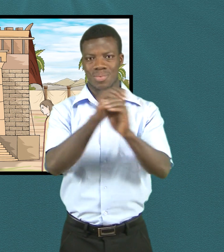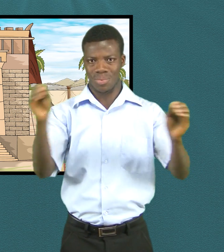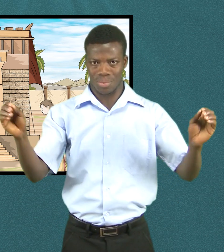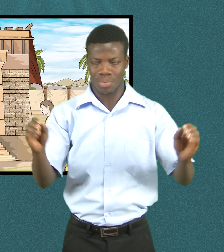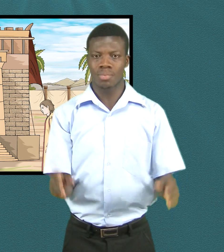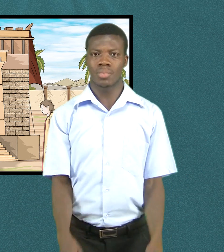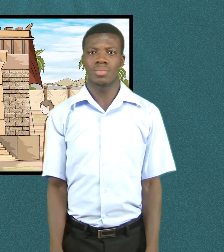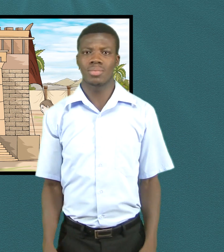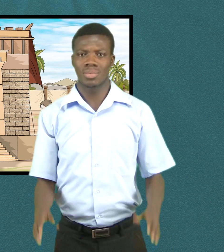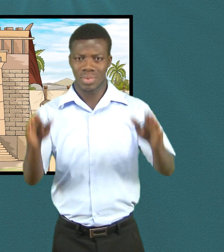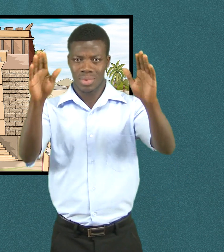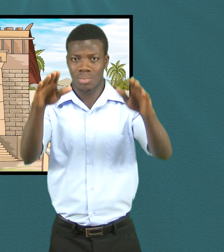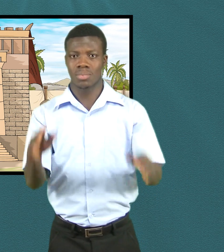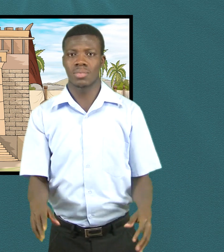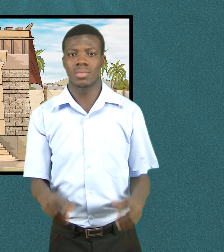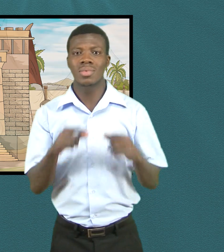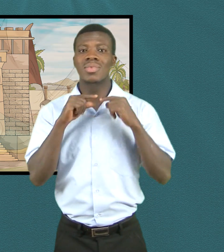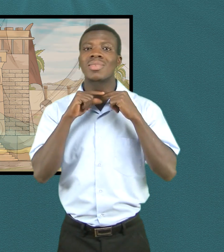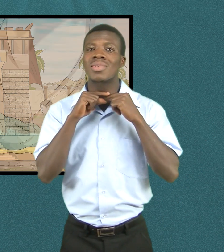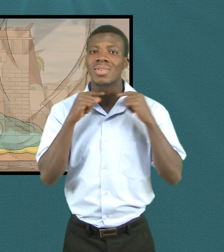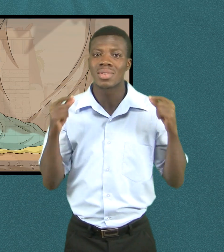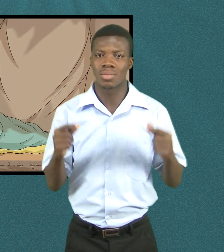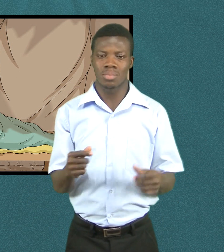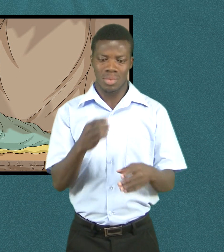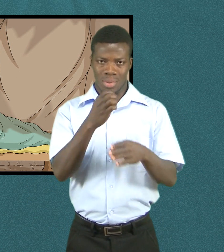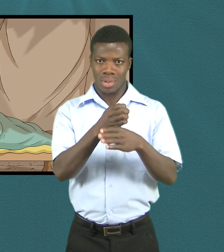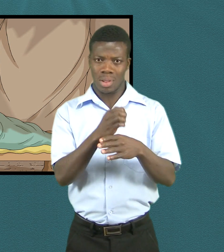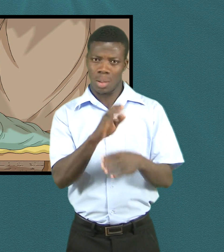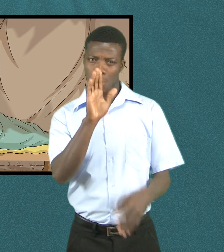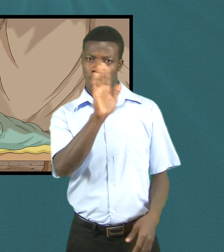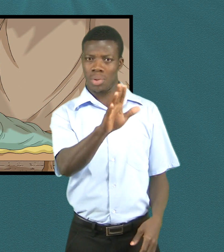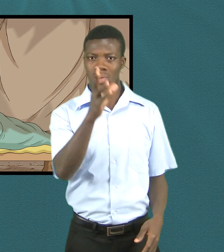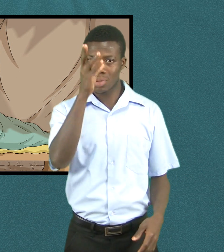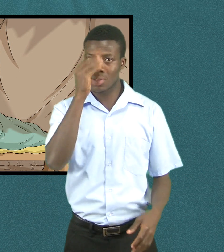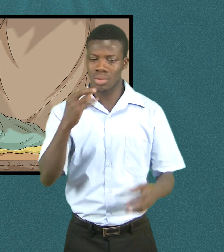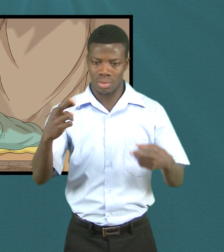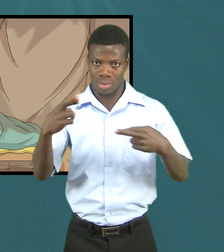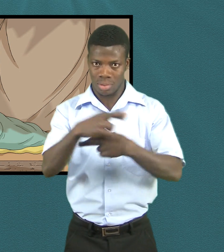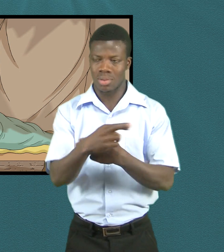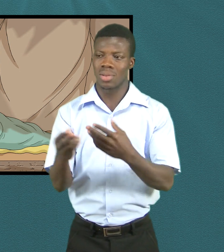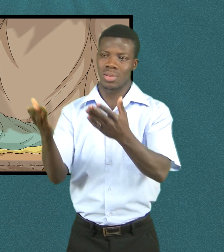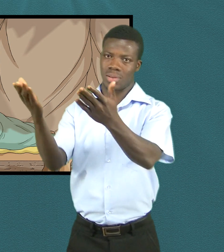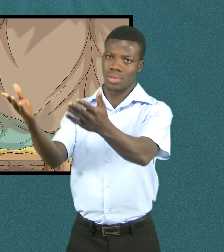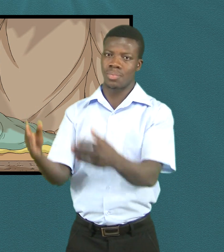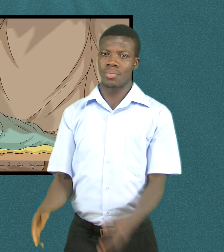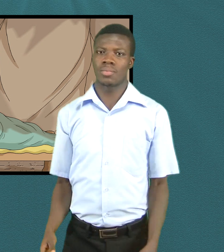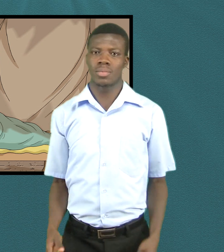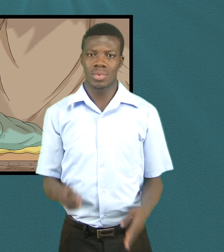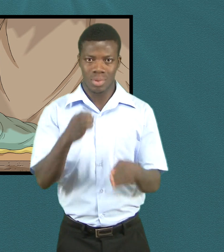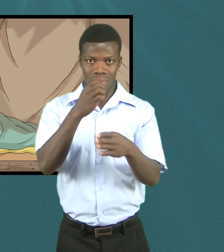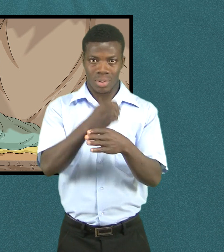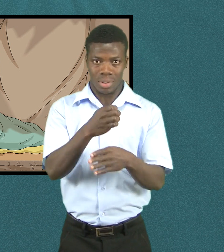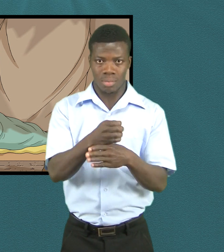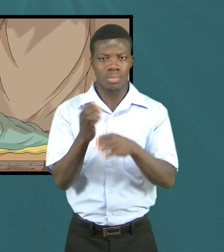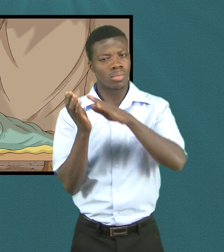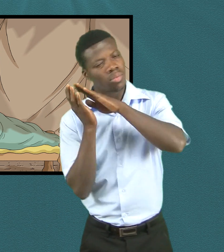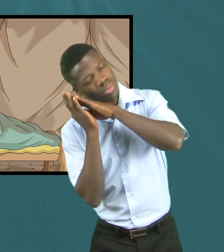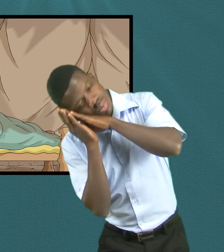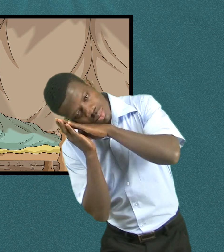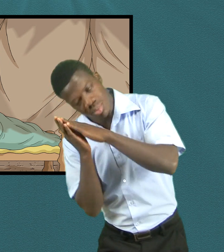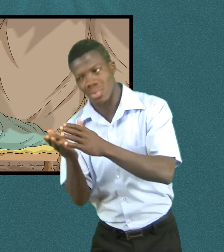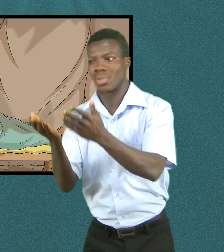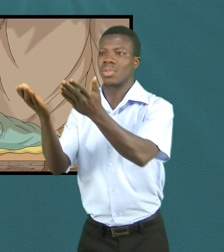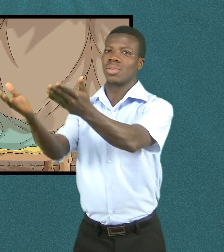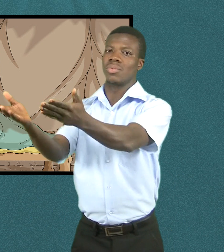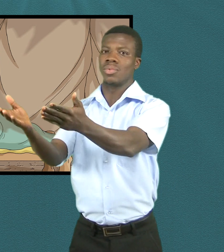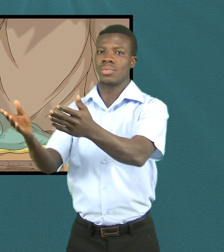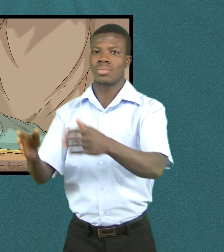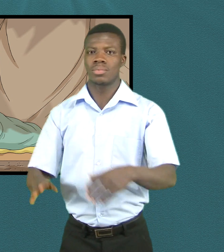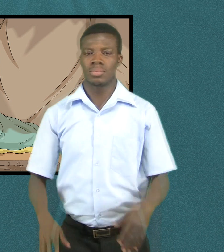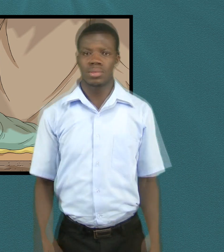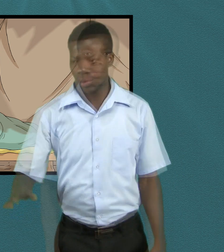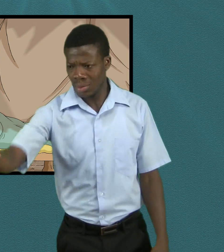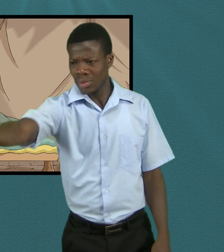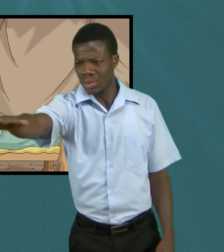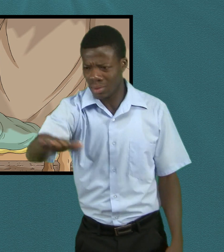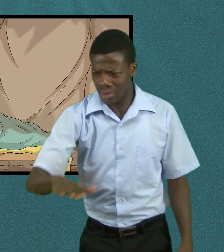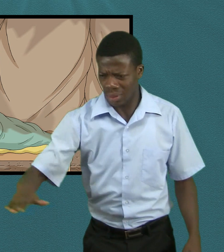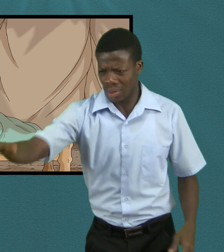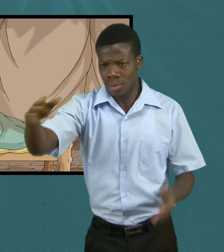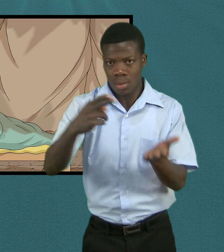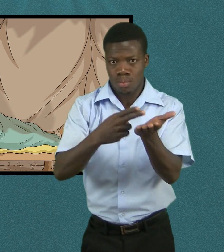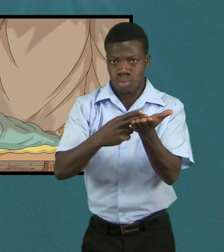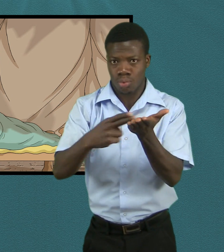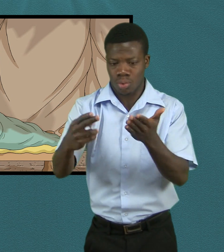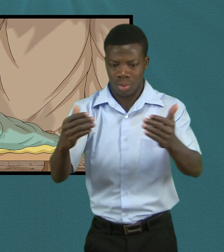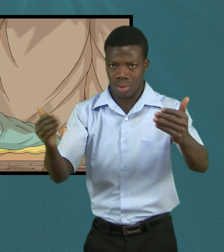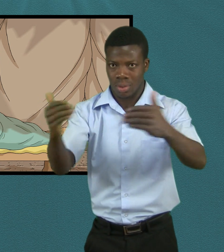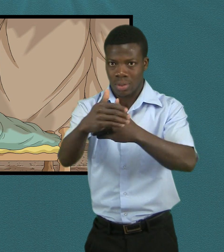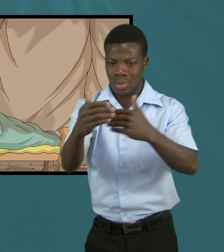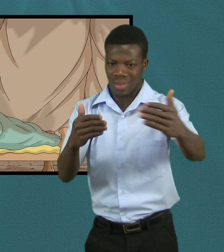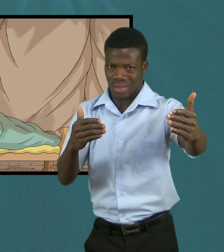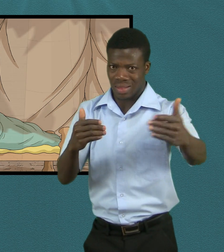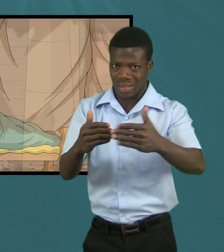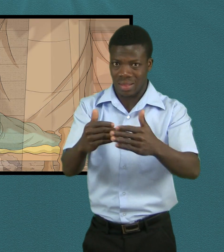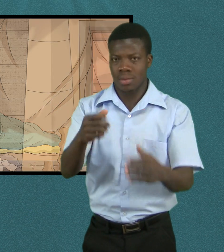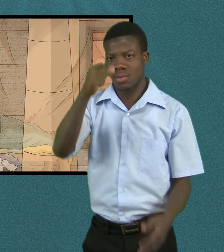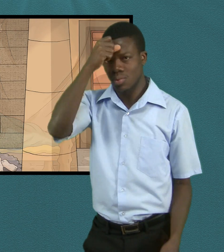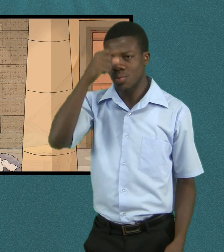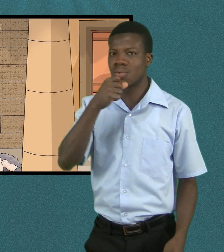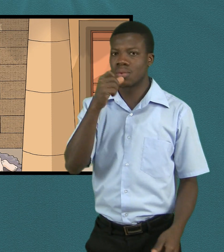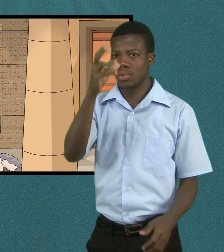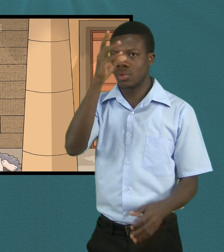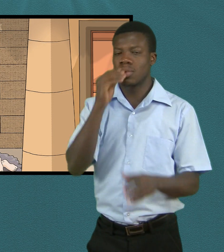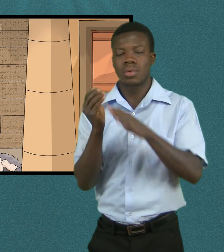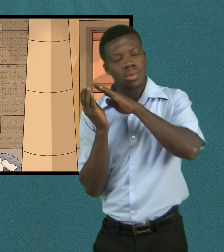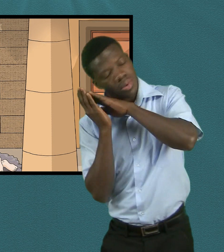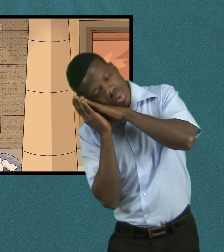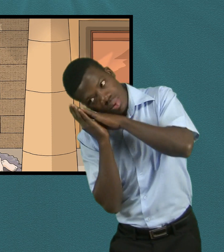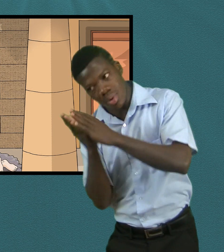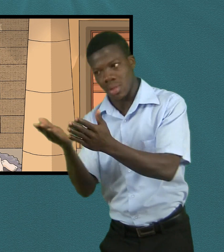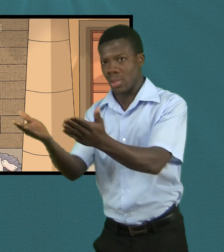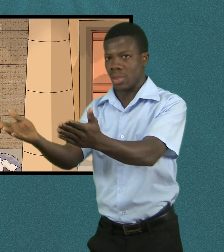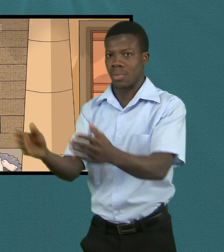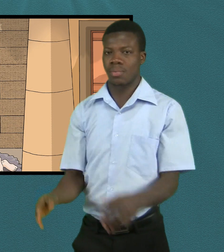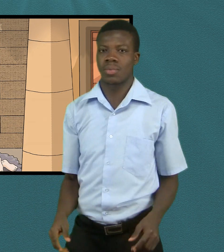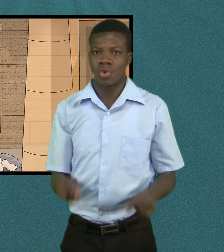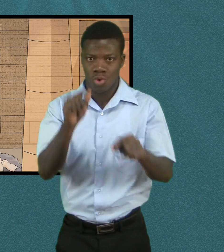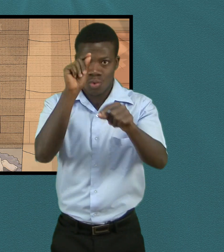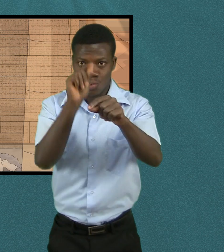And at that time Eli, whose eyesight had grown so dim that he could not see, was lying in his room.